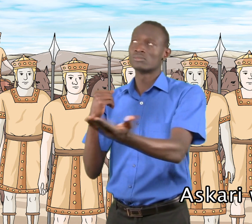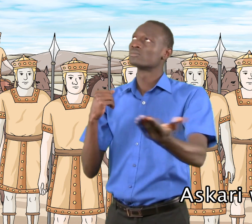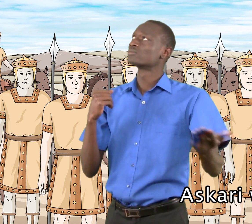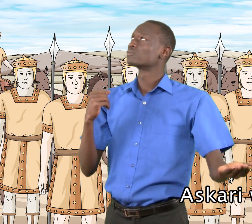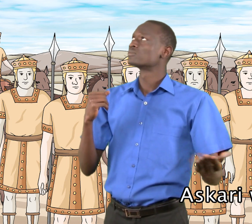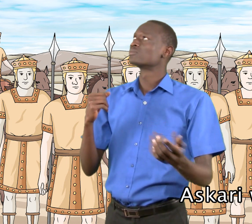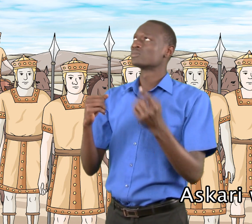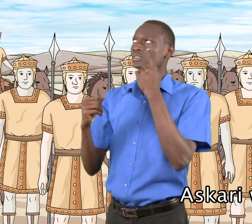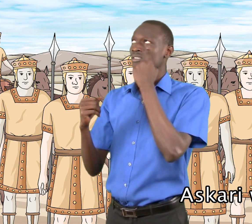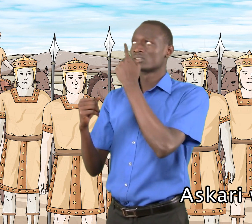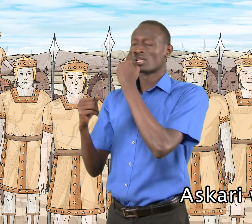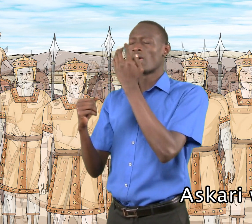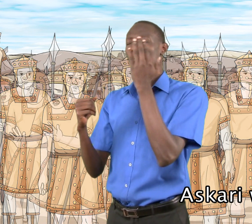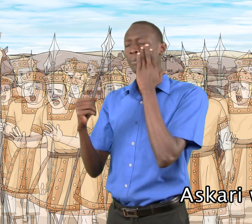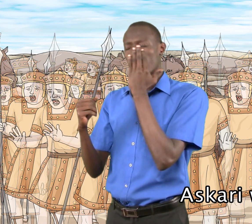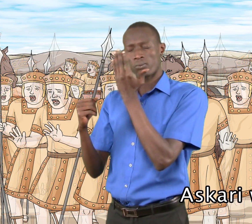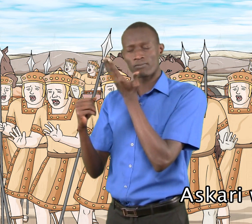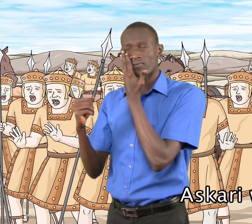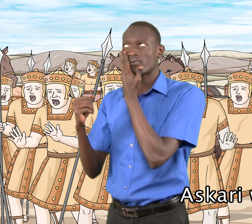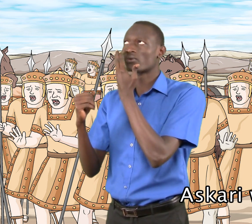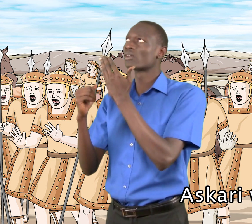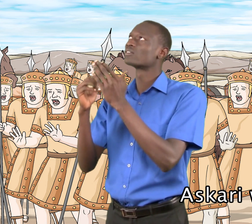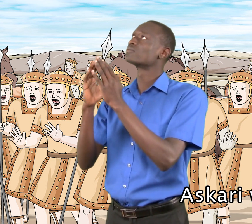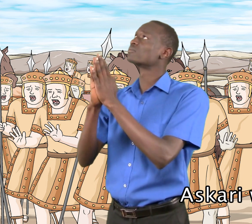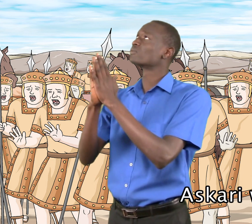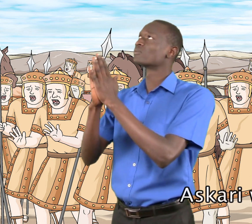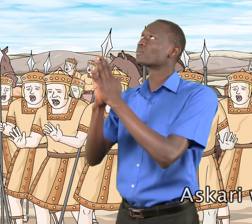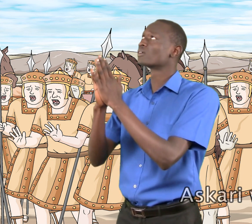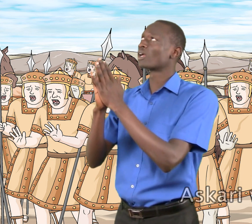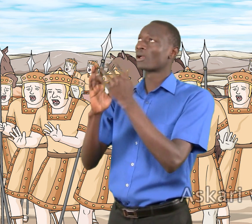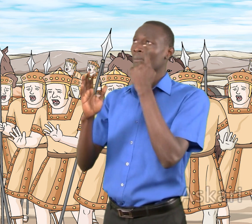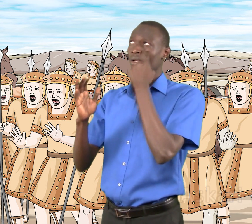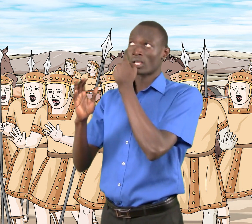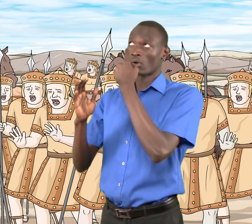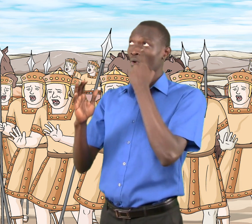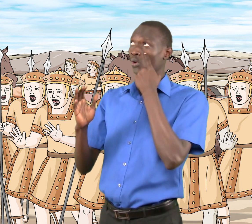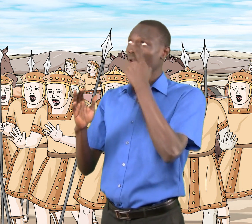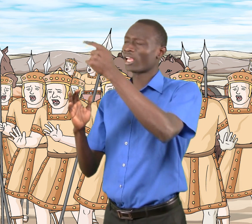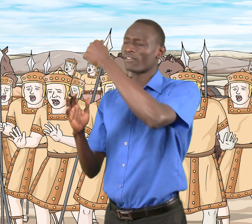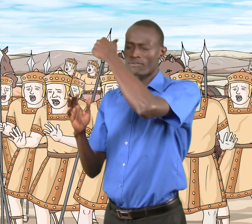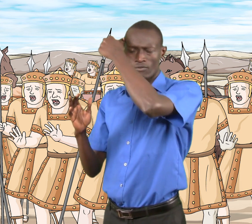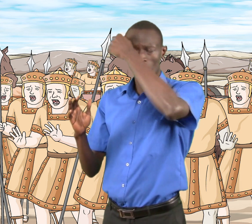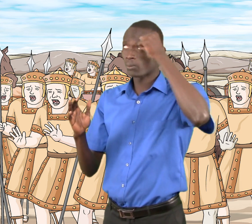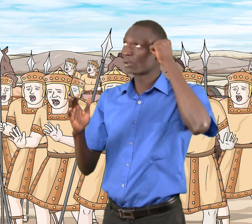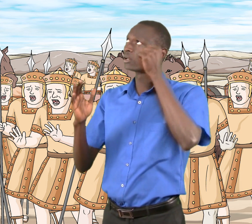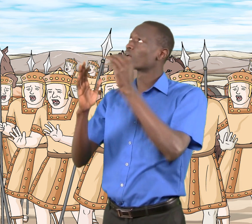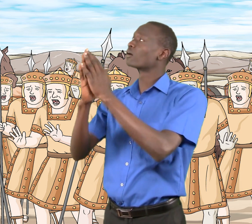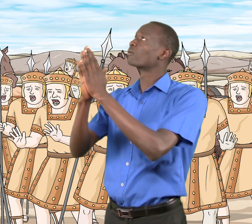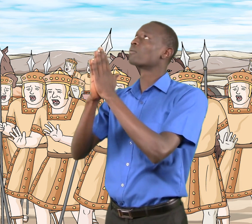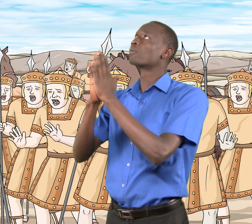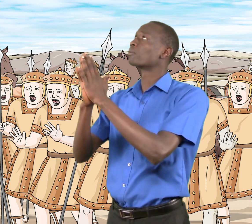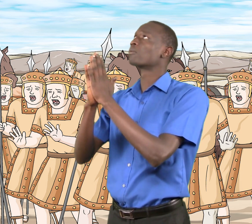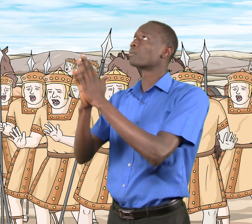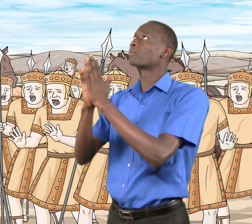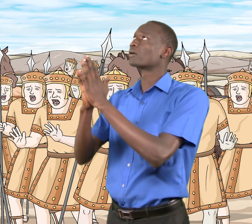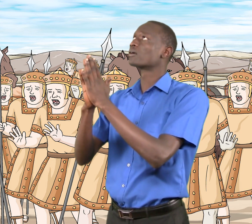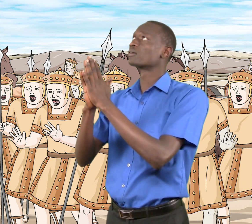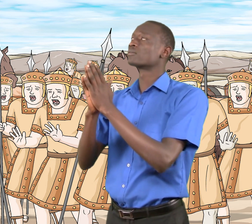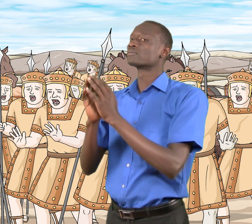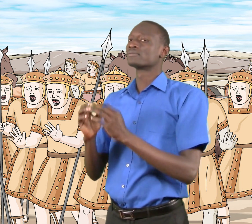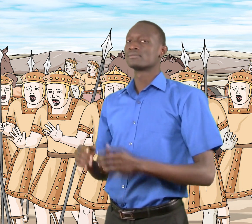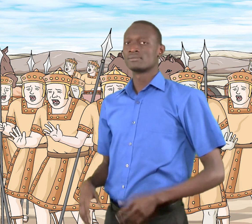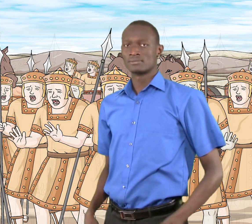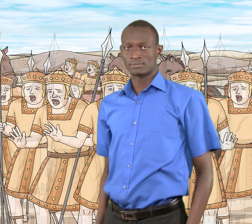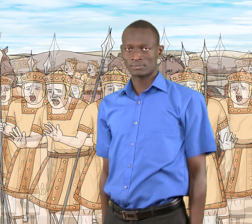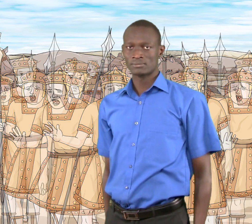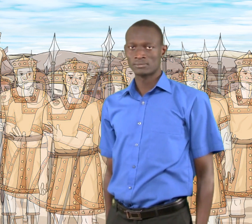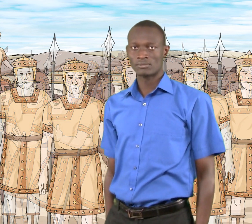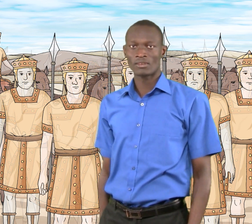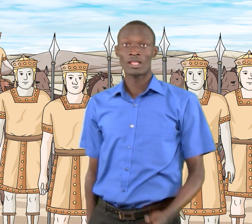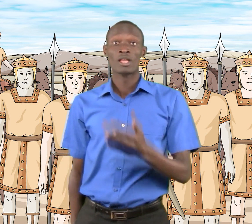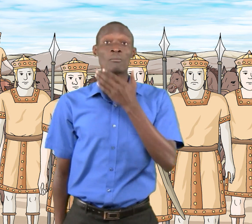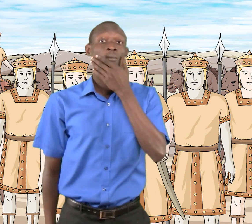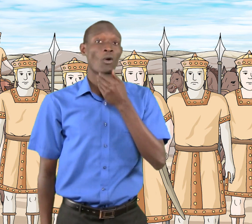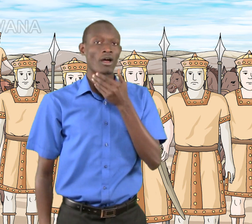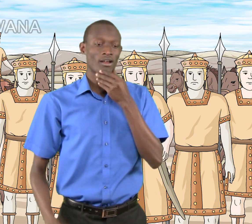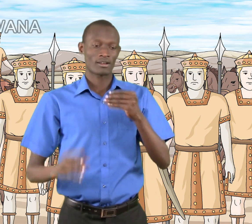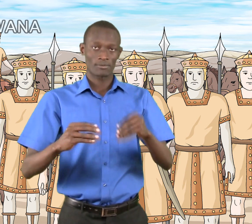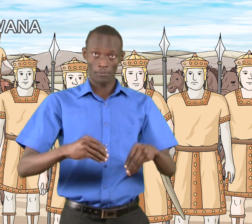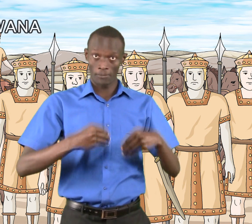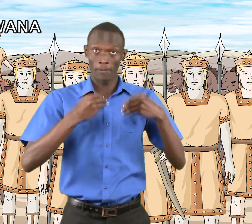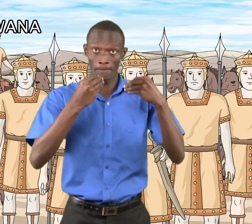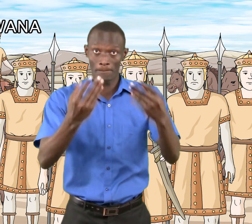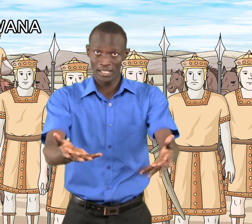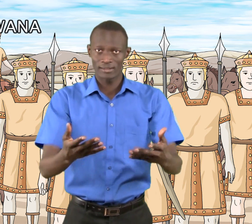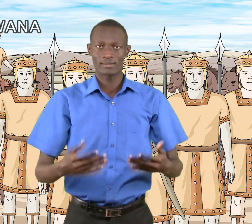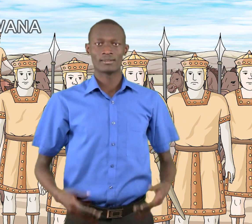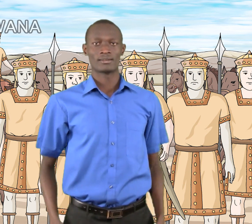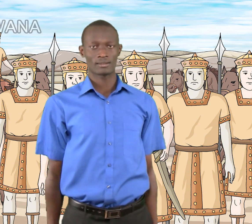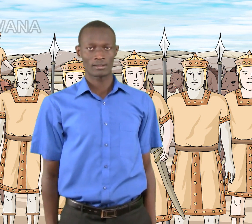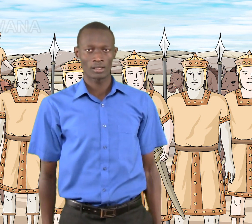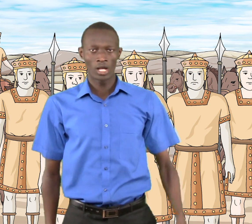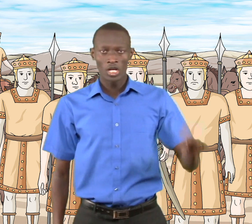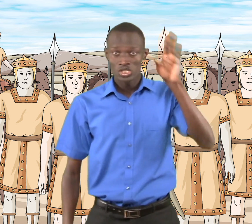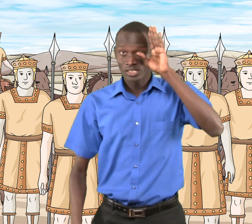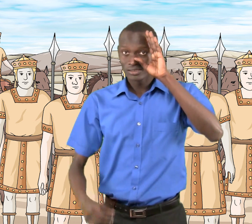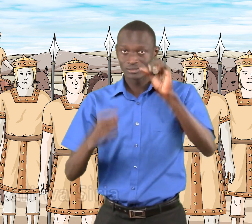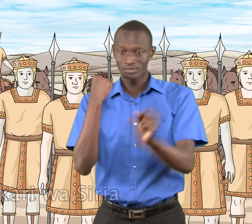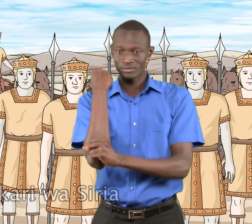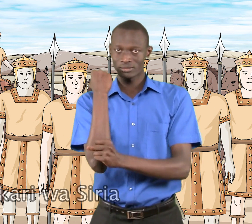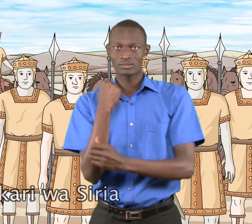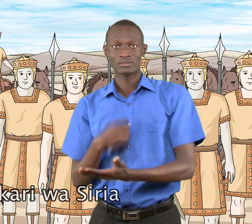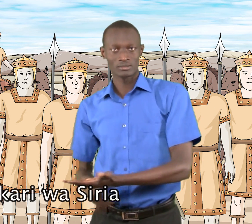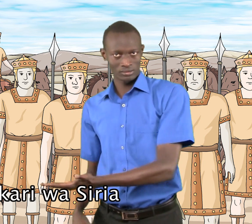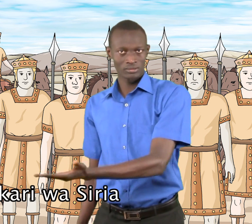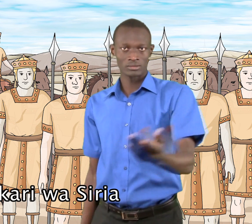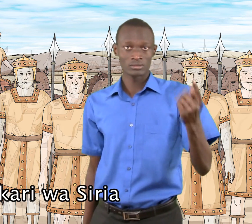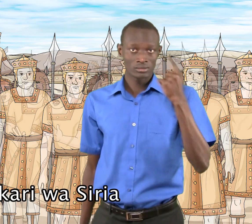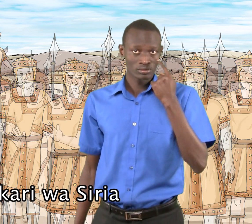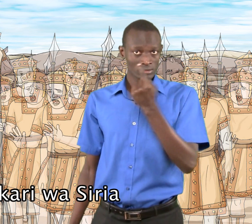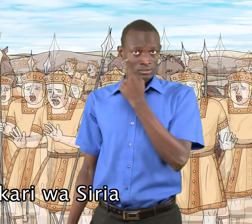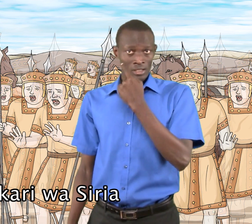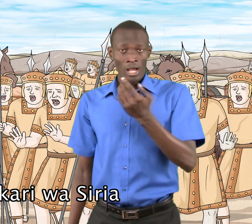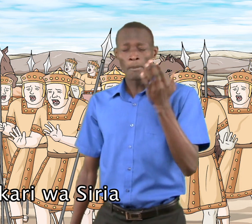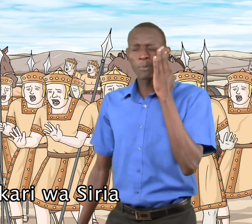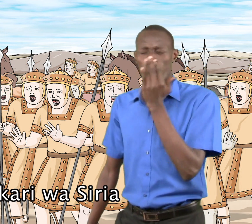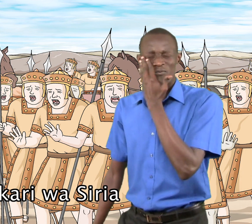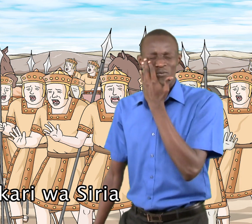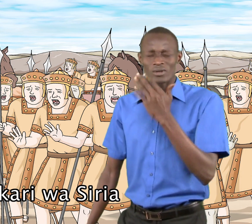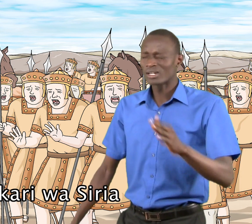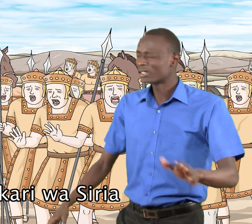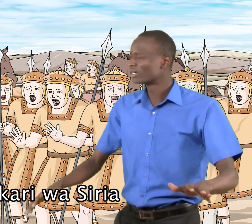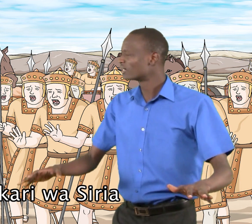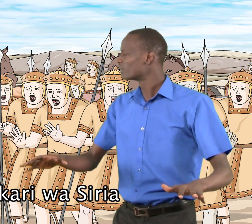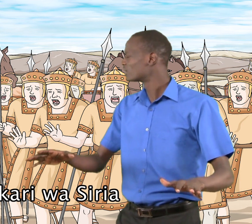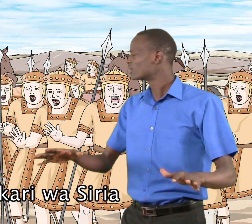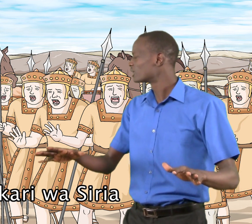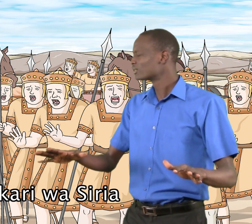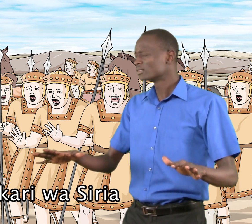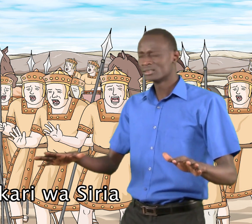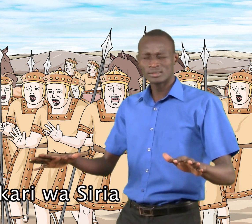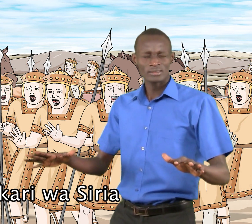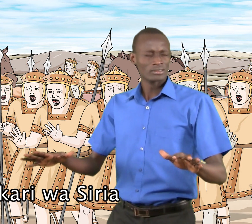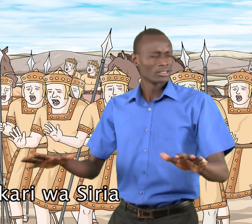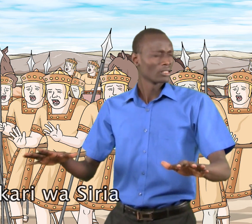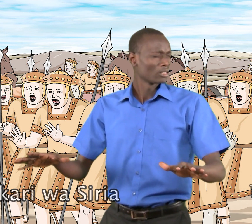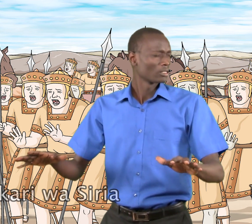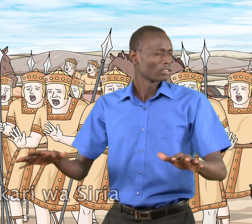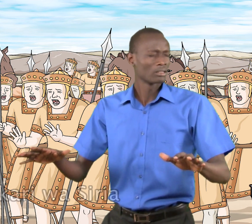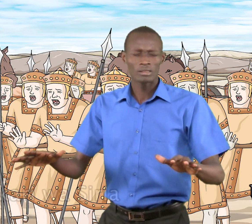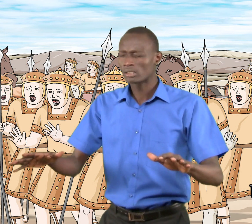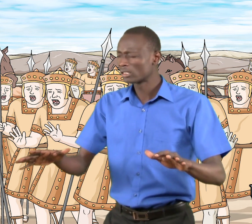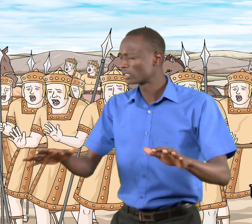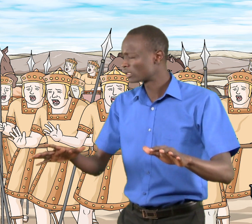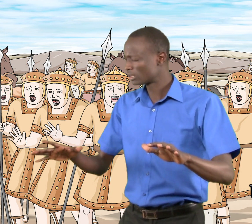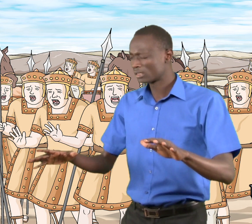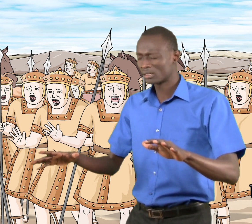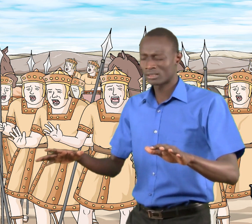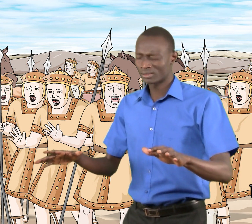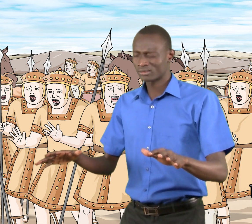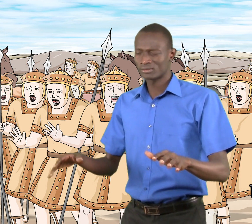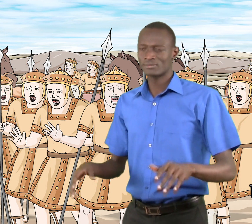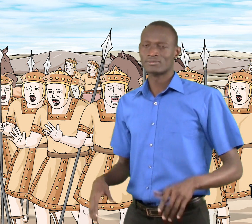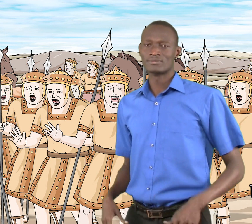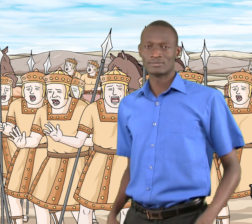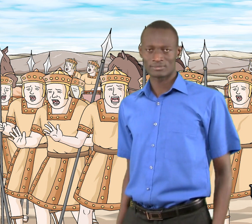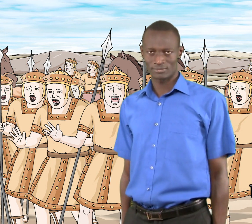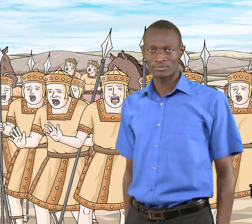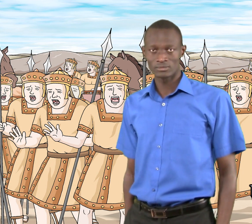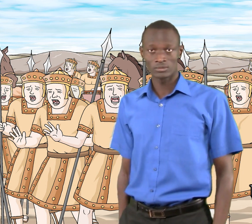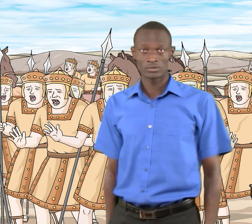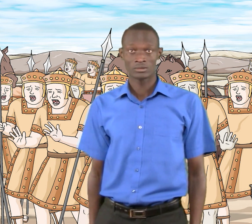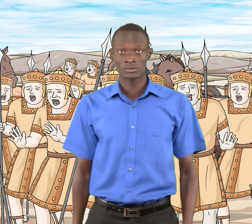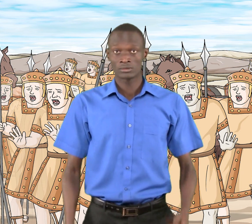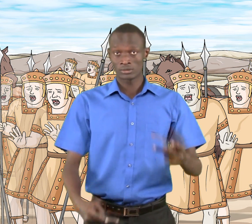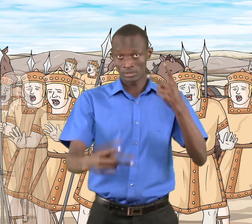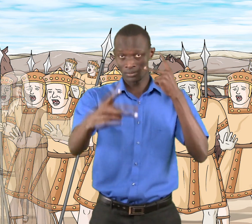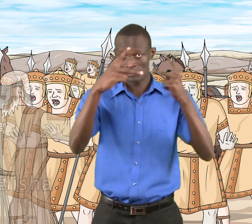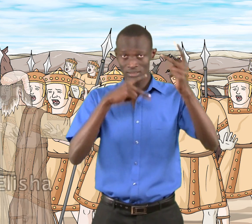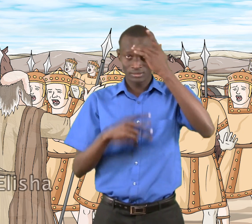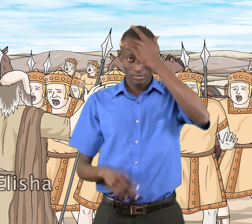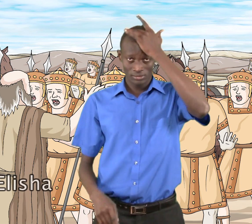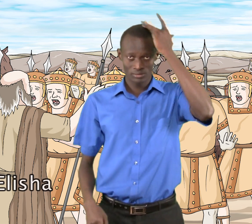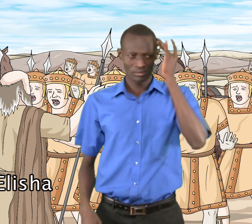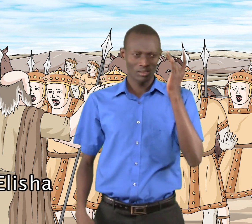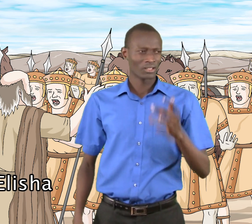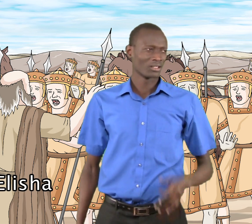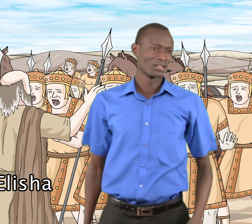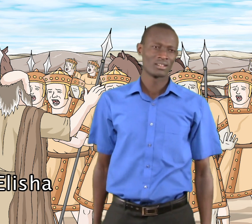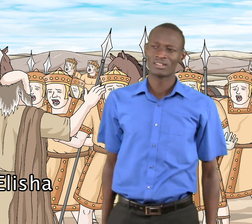So He struck them with blindness, according to the word of Elisha.